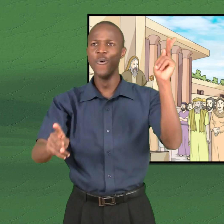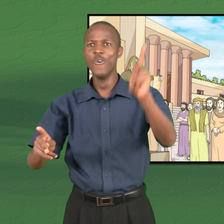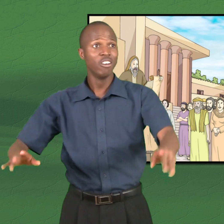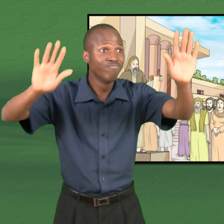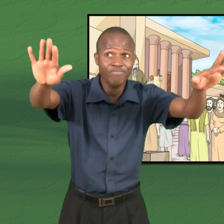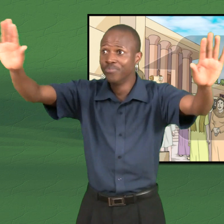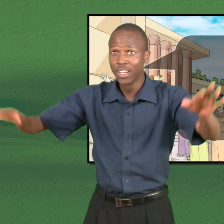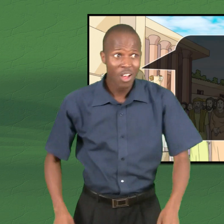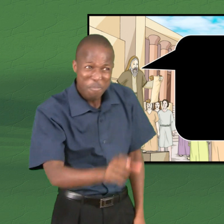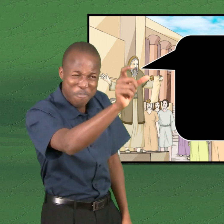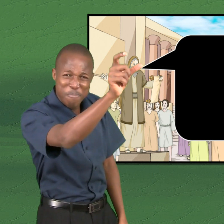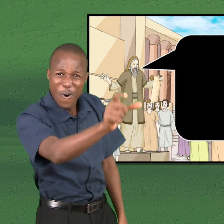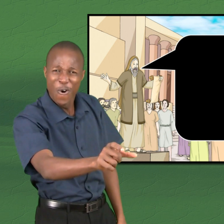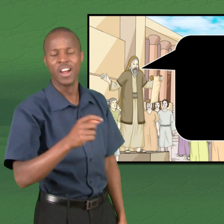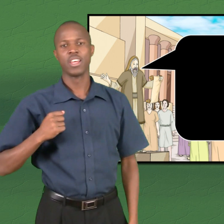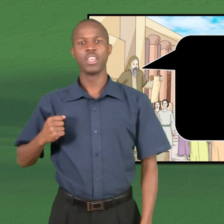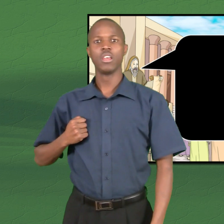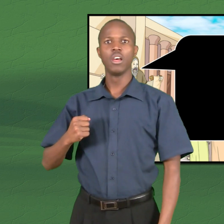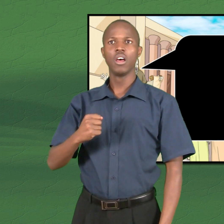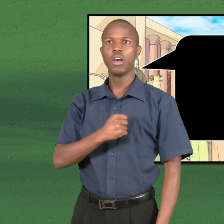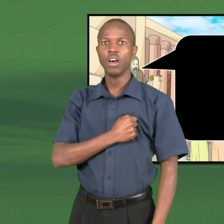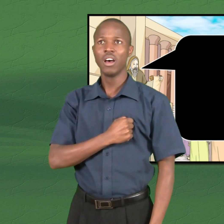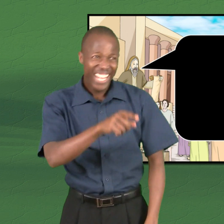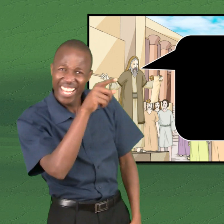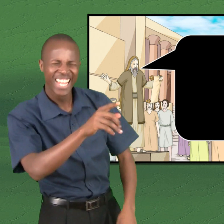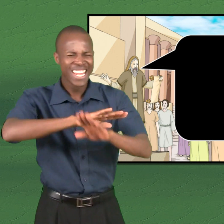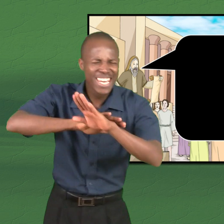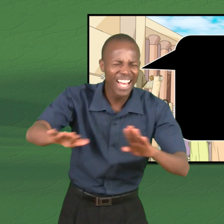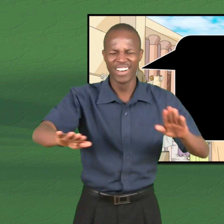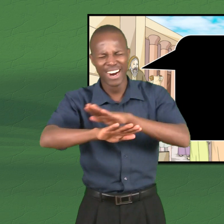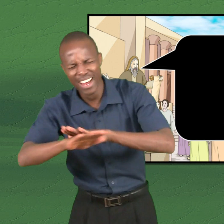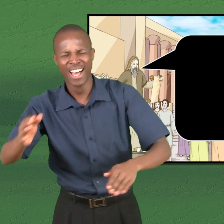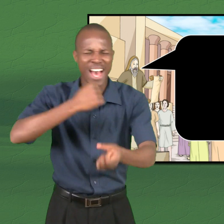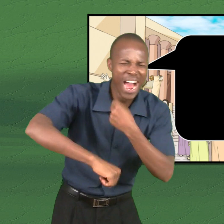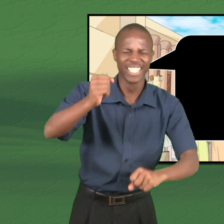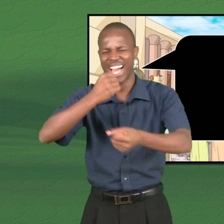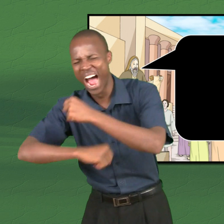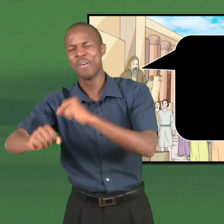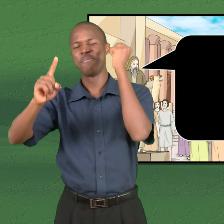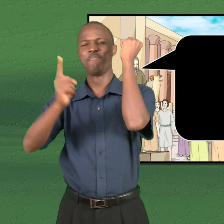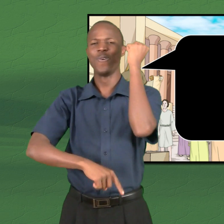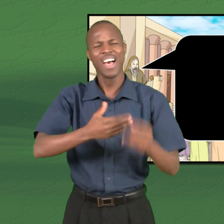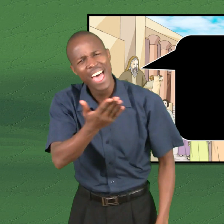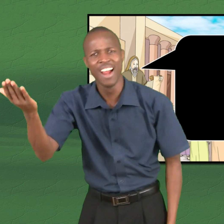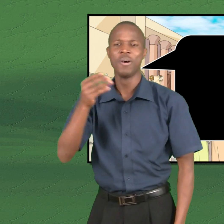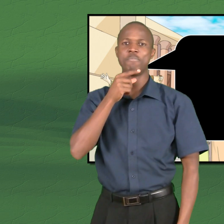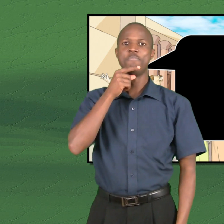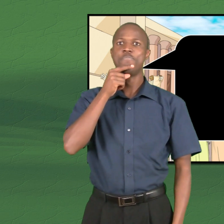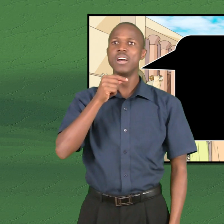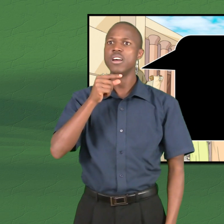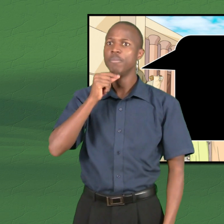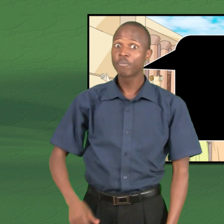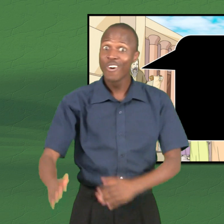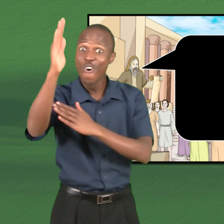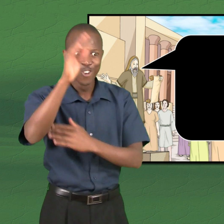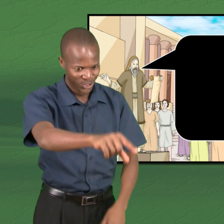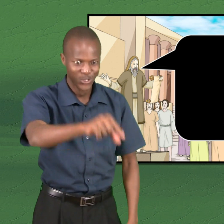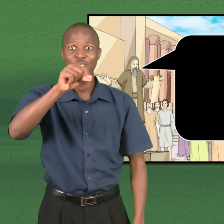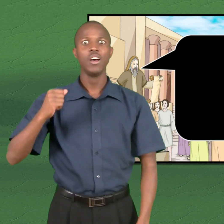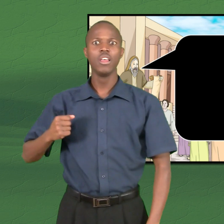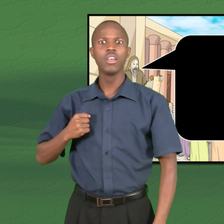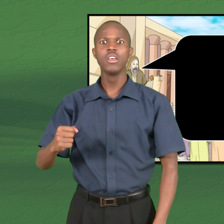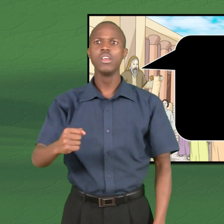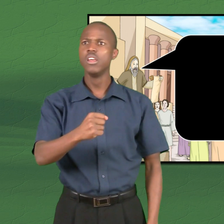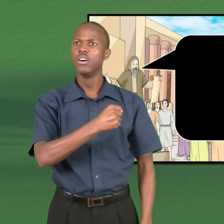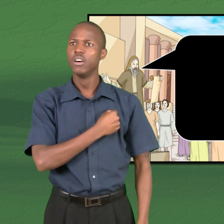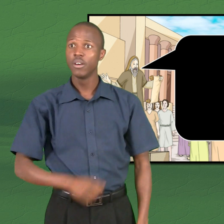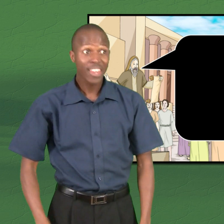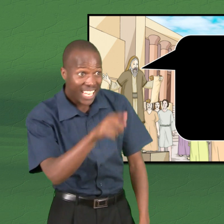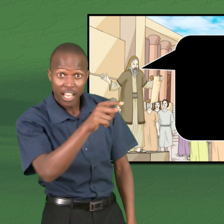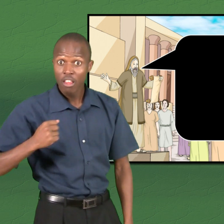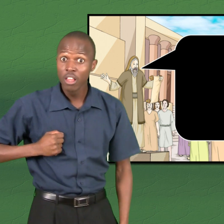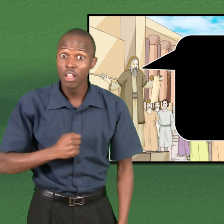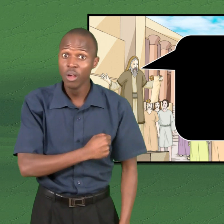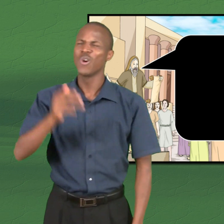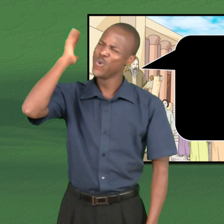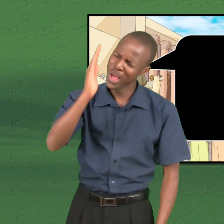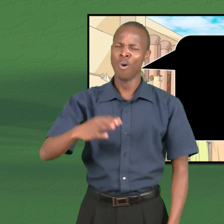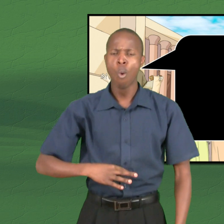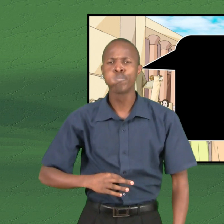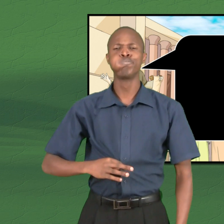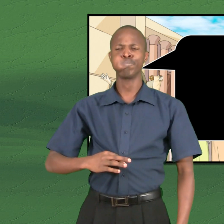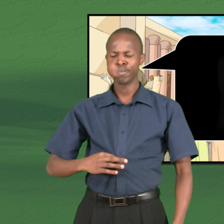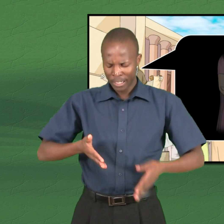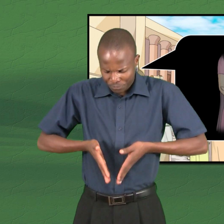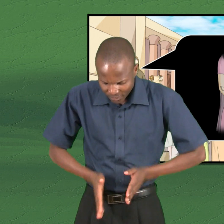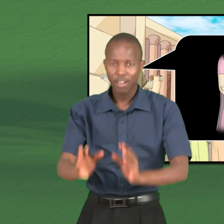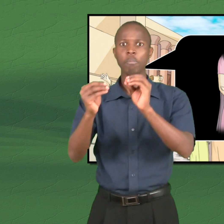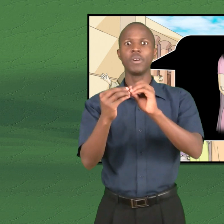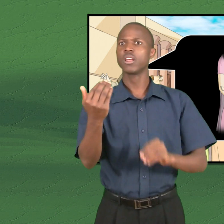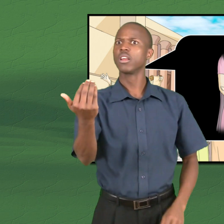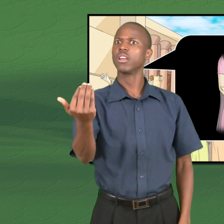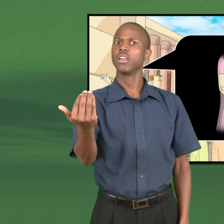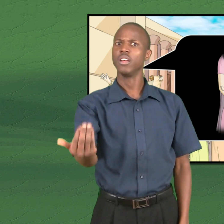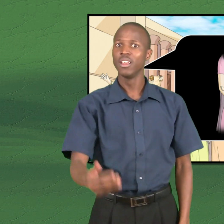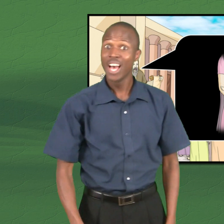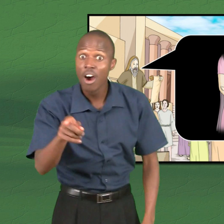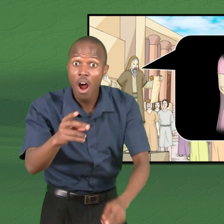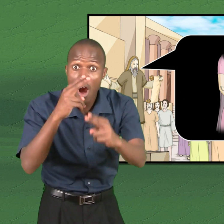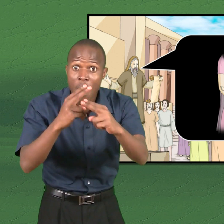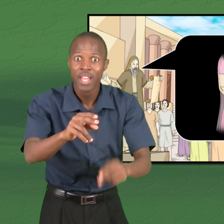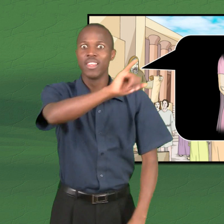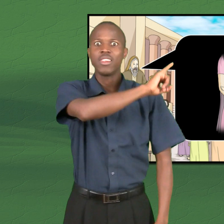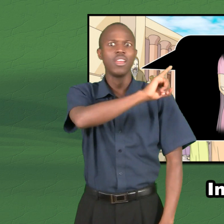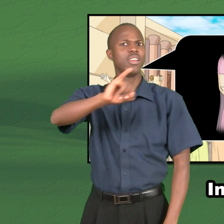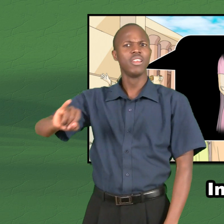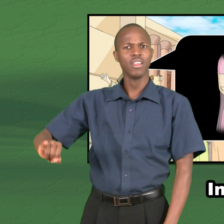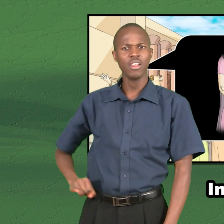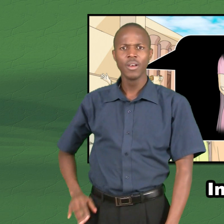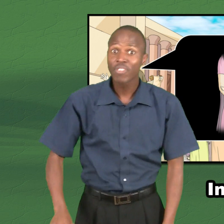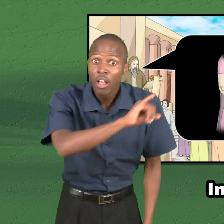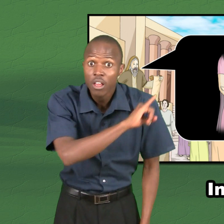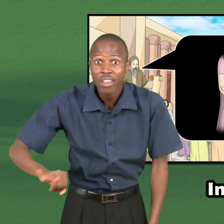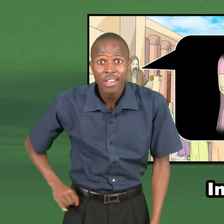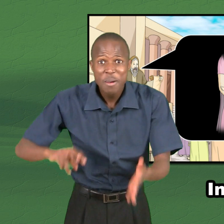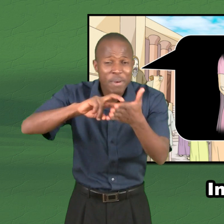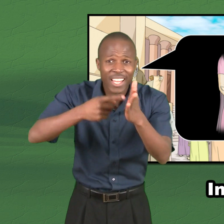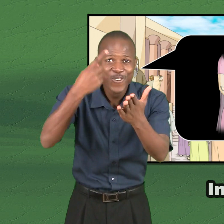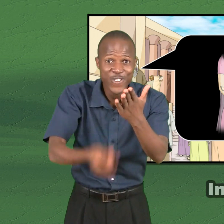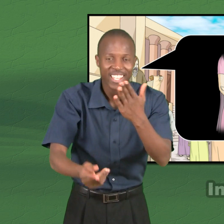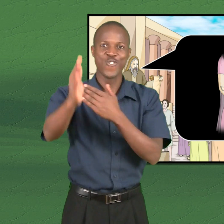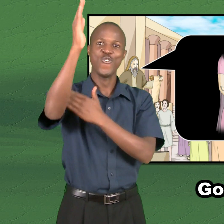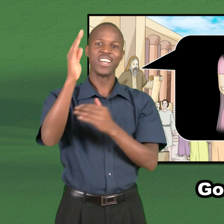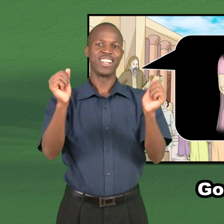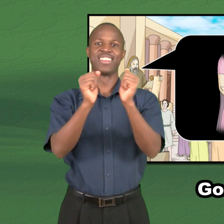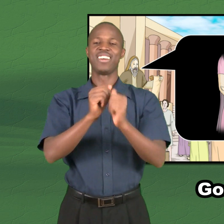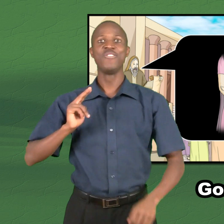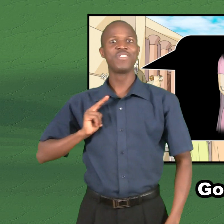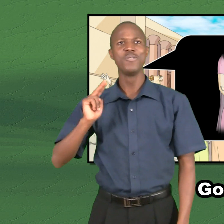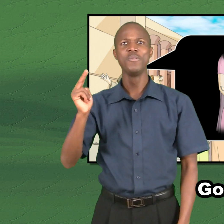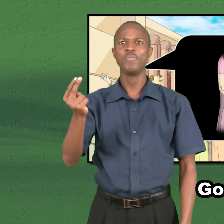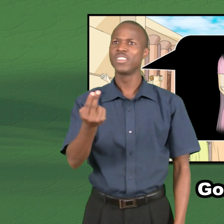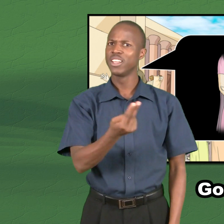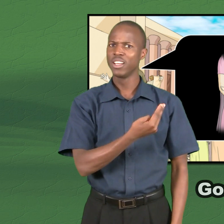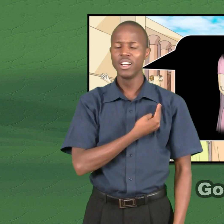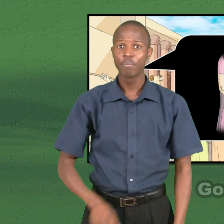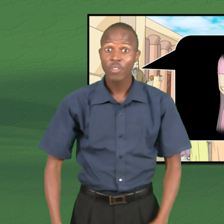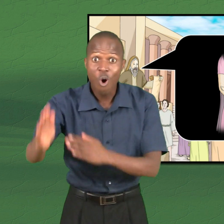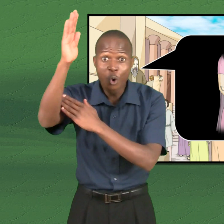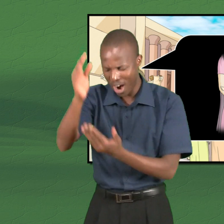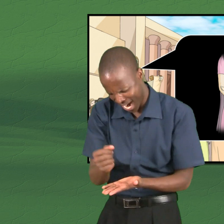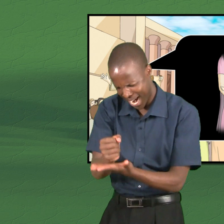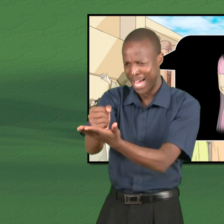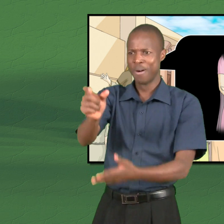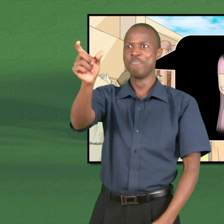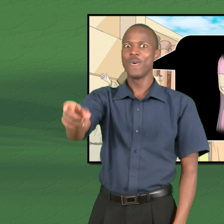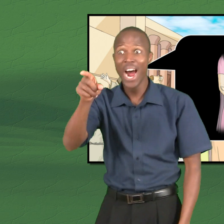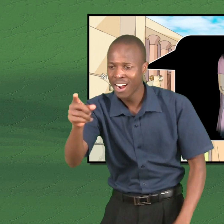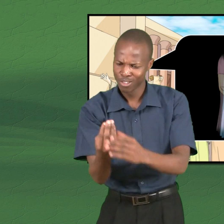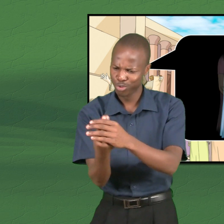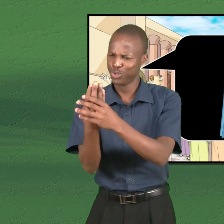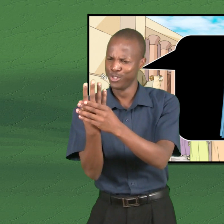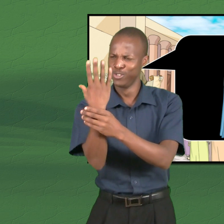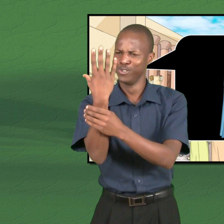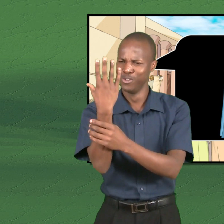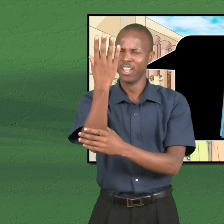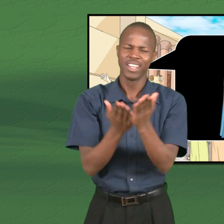Therefore the Lord Himself will give you a sign: Behold, the virgin will be with child and will give birth to a son, and will call Him Immanuel.